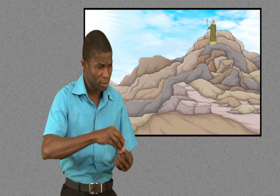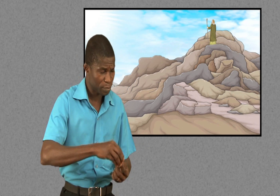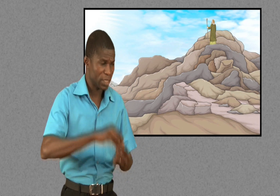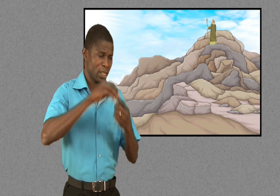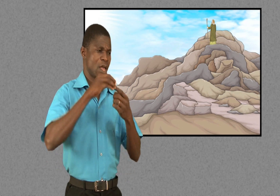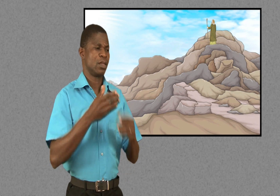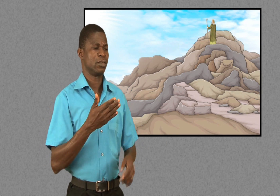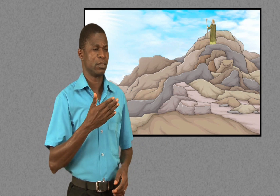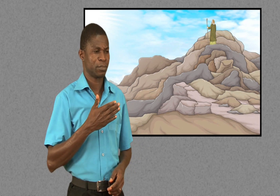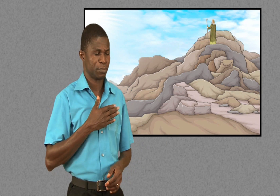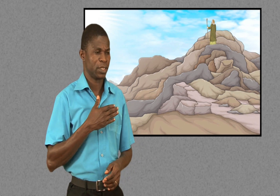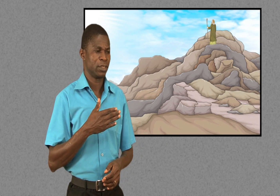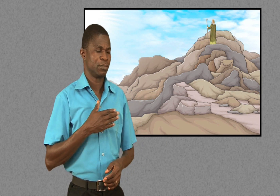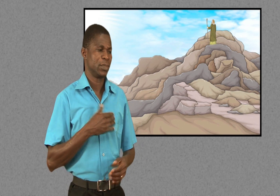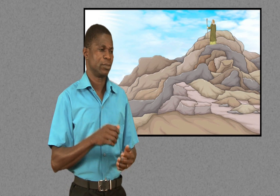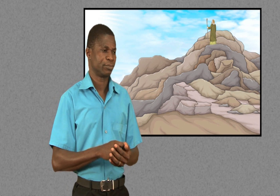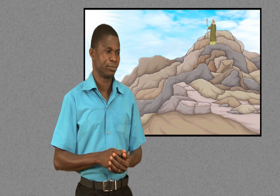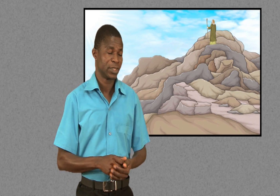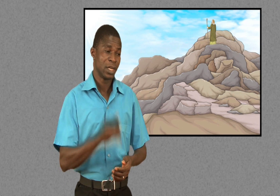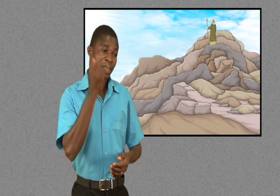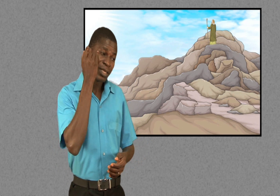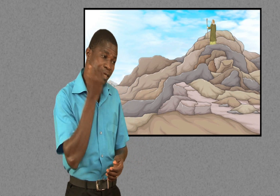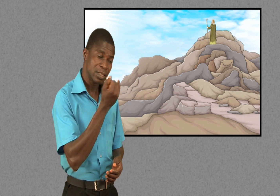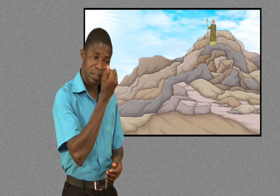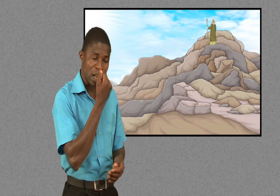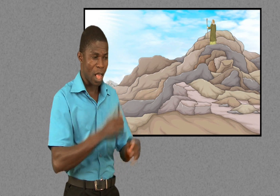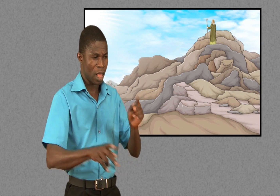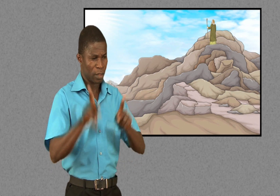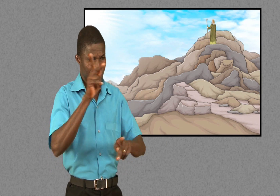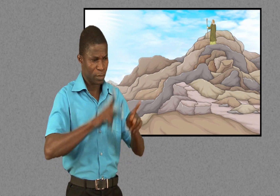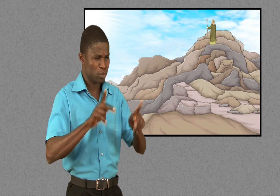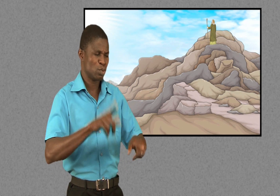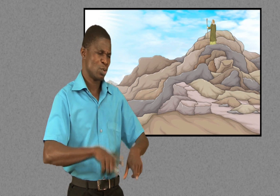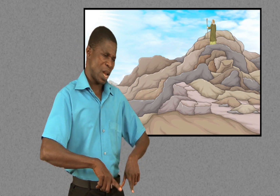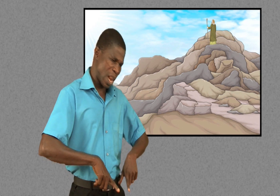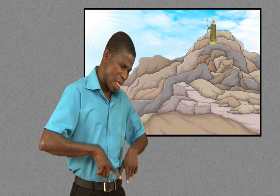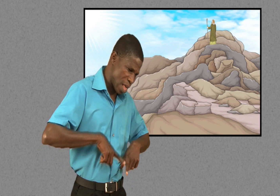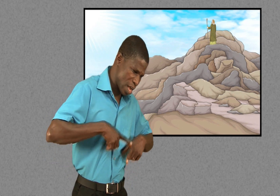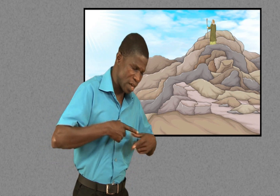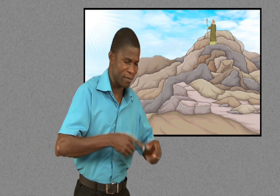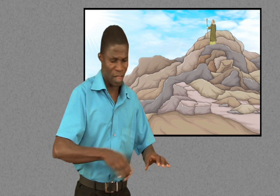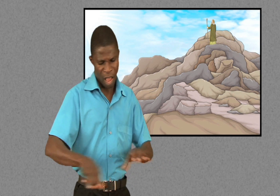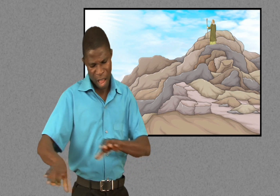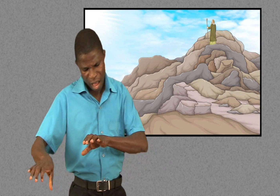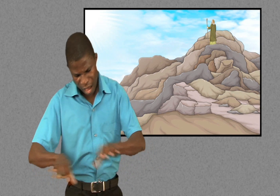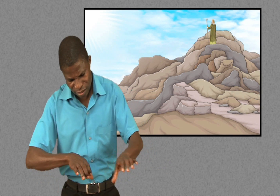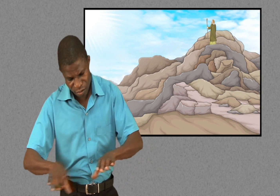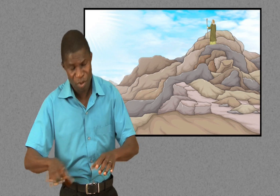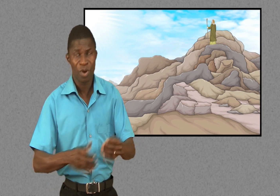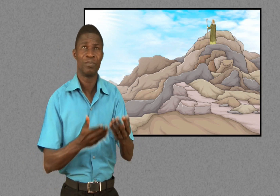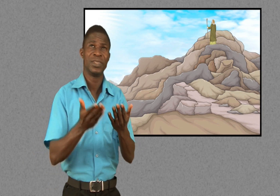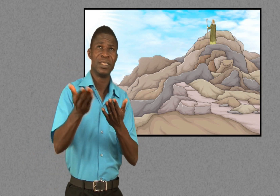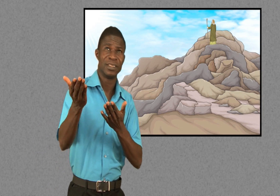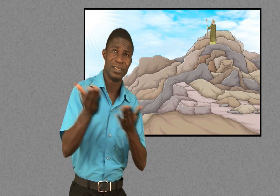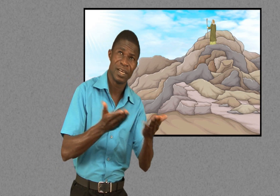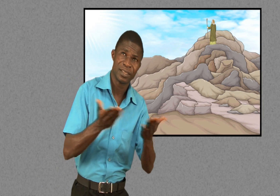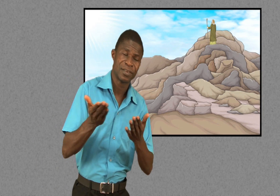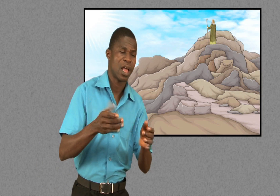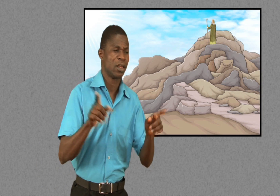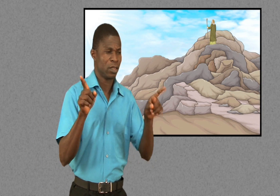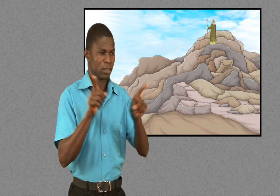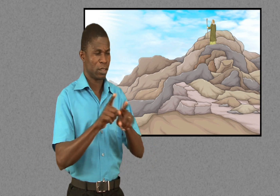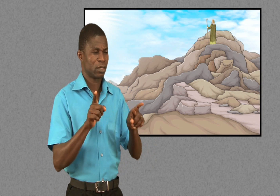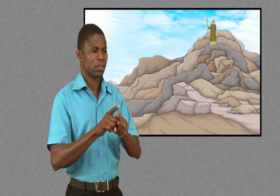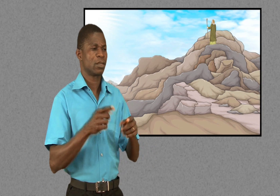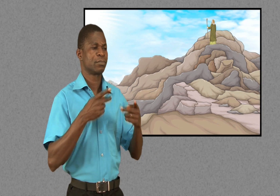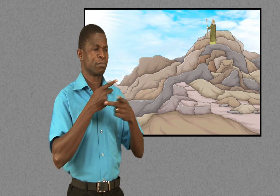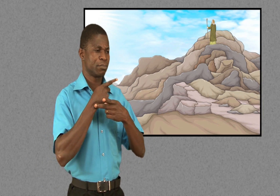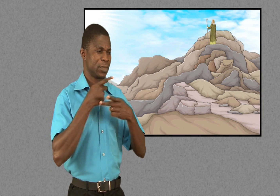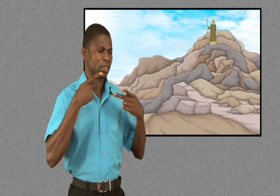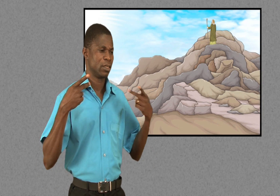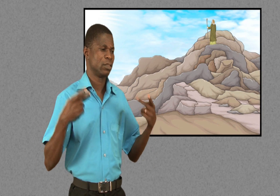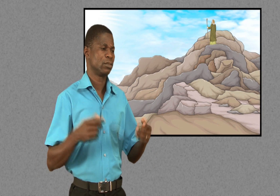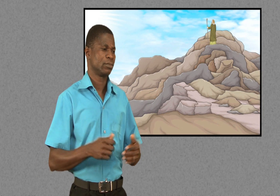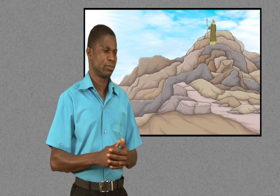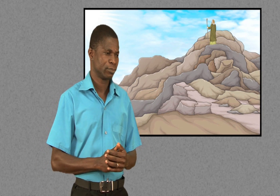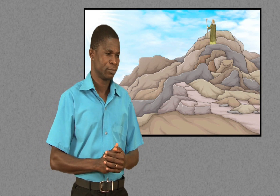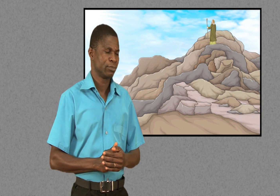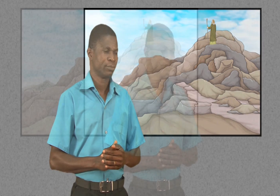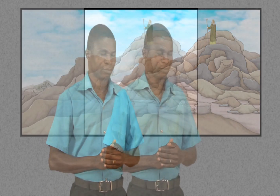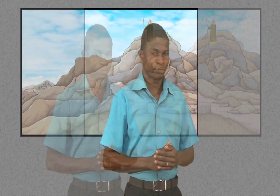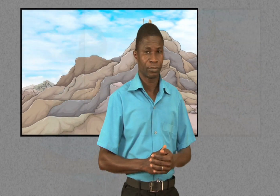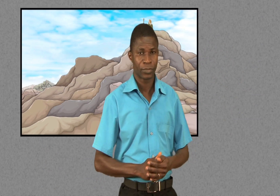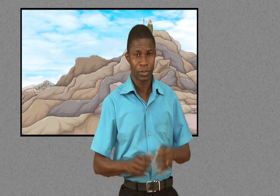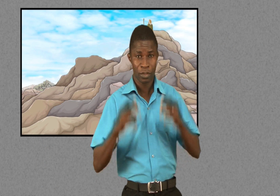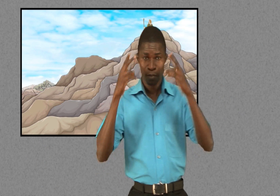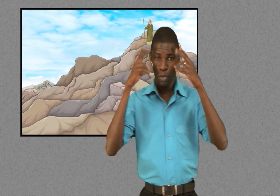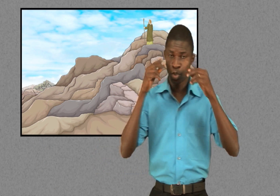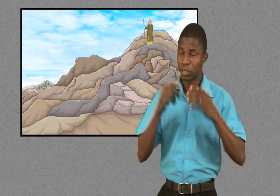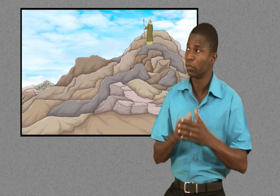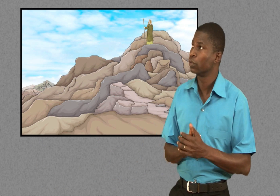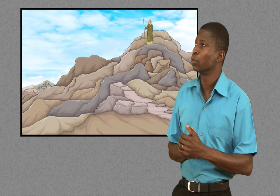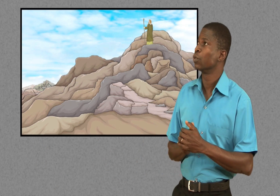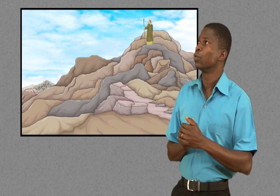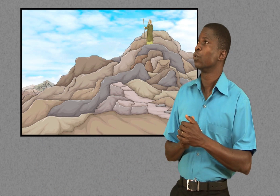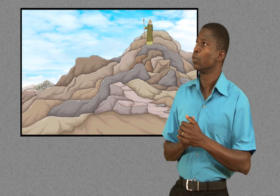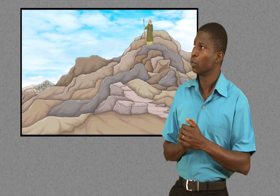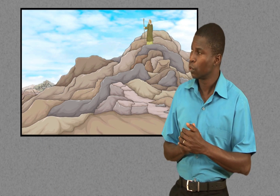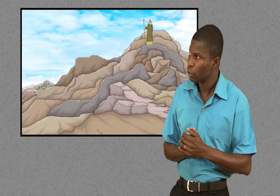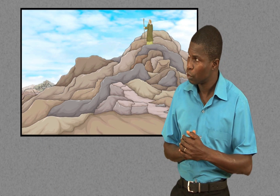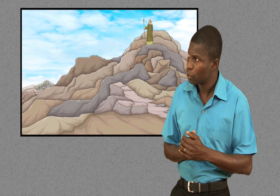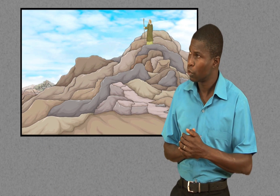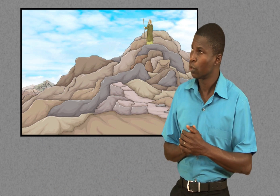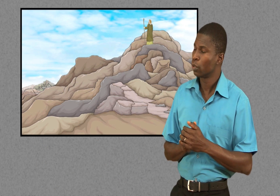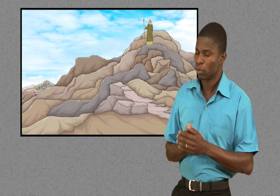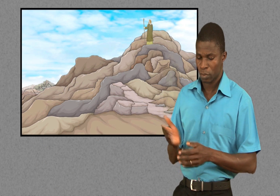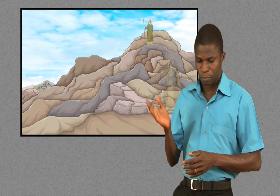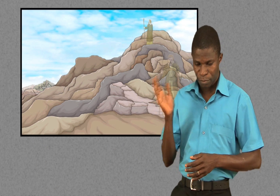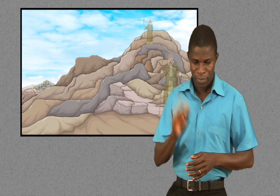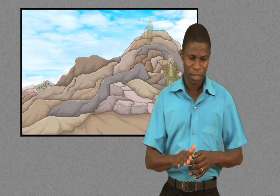These are the words that you are to speak to the Israelites.”